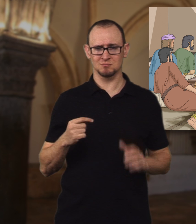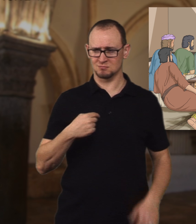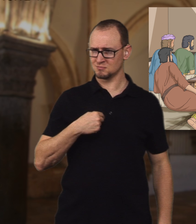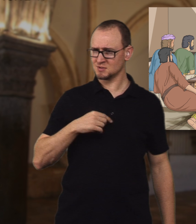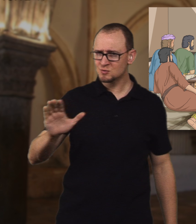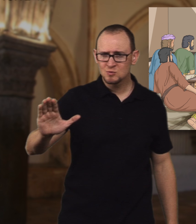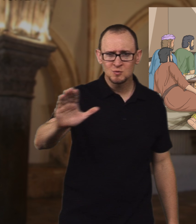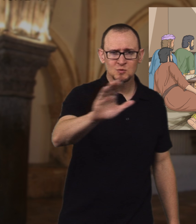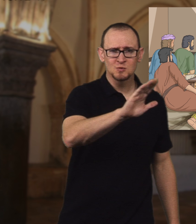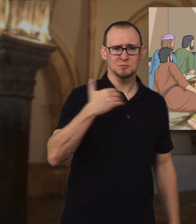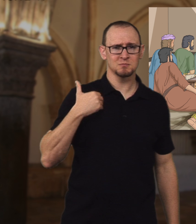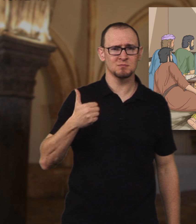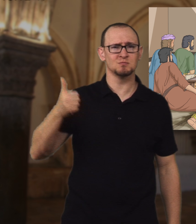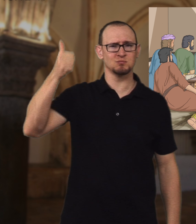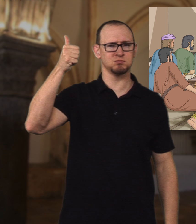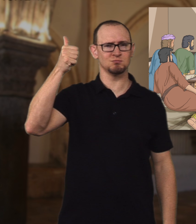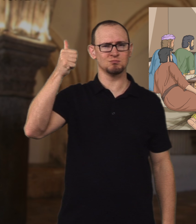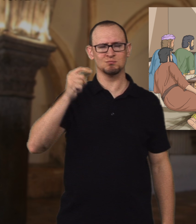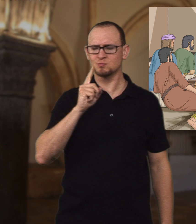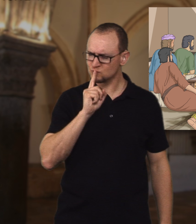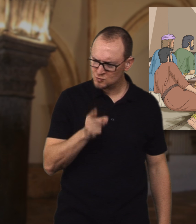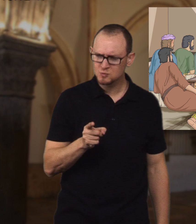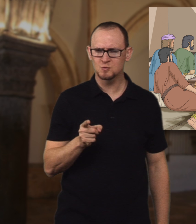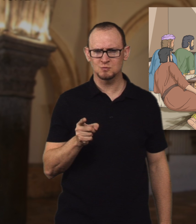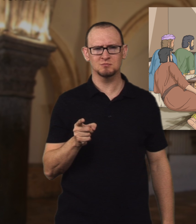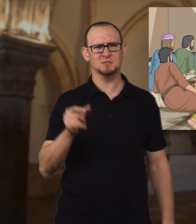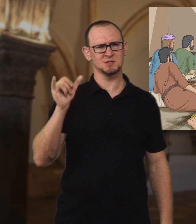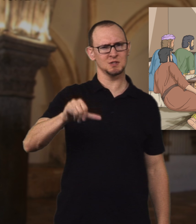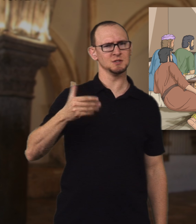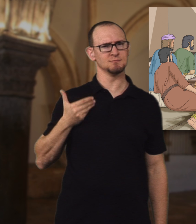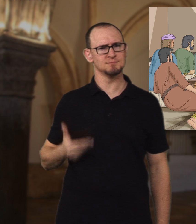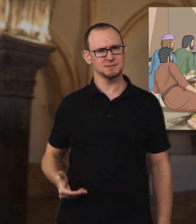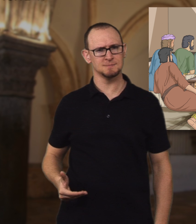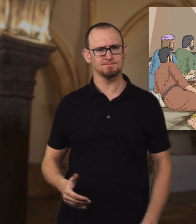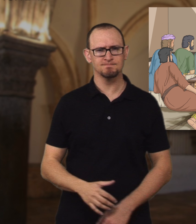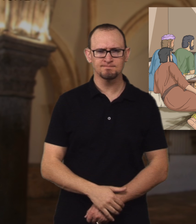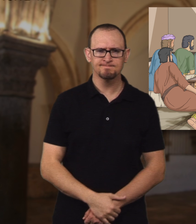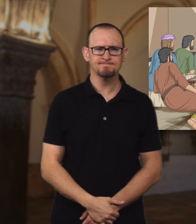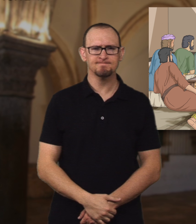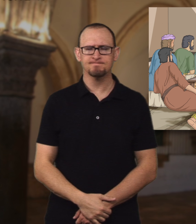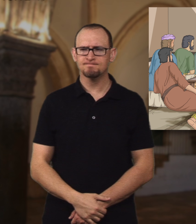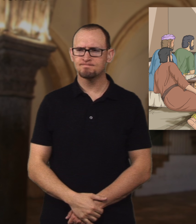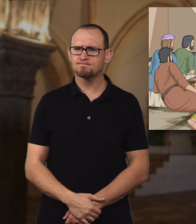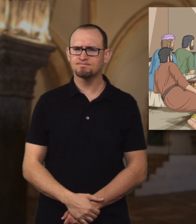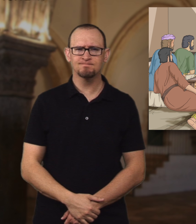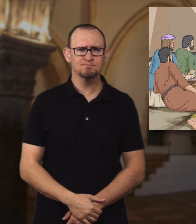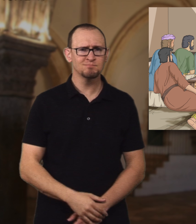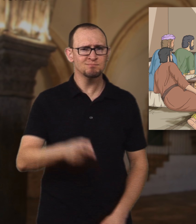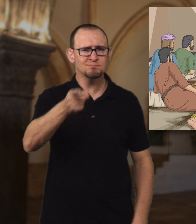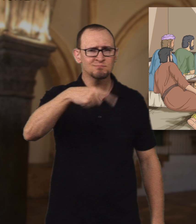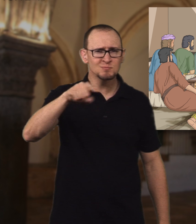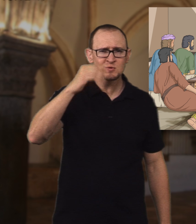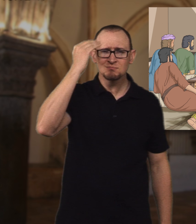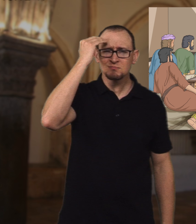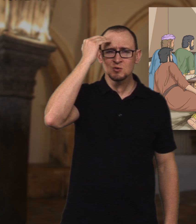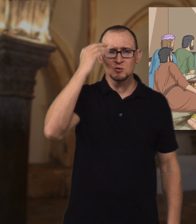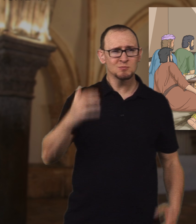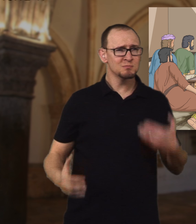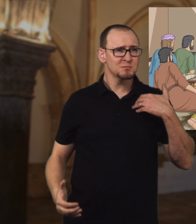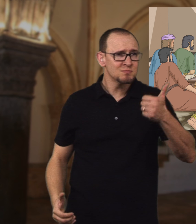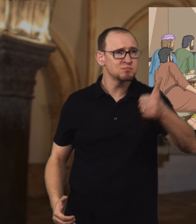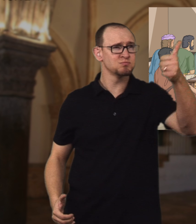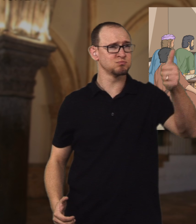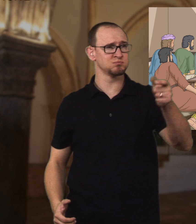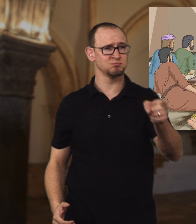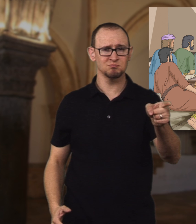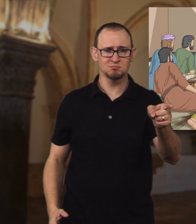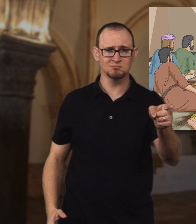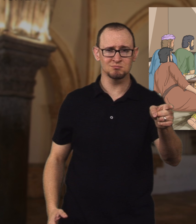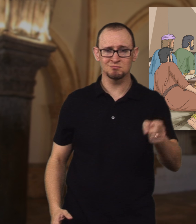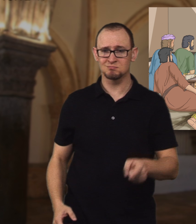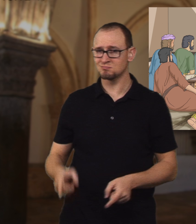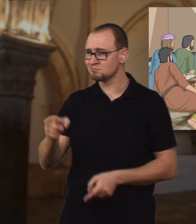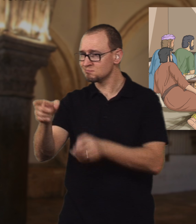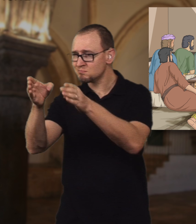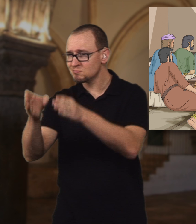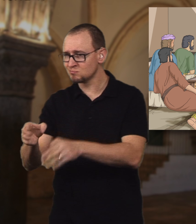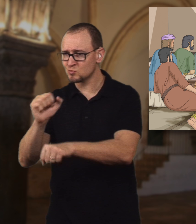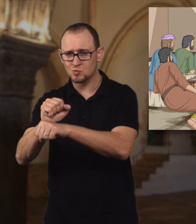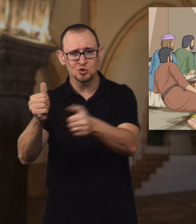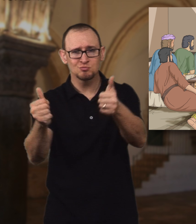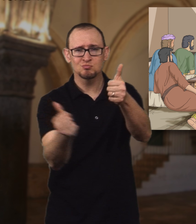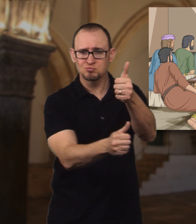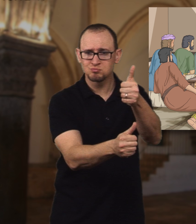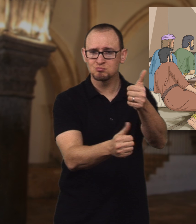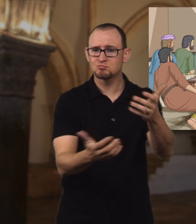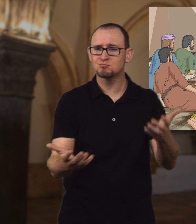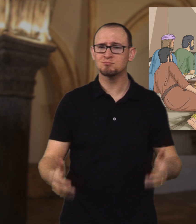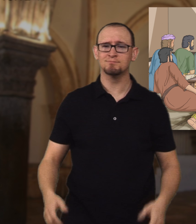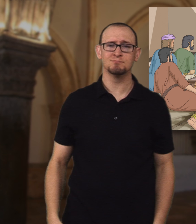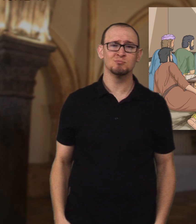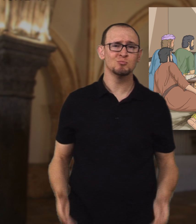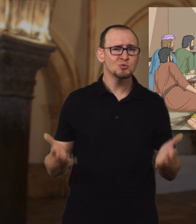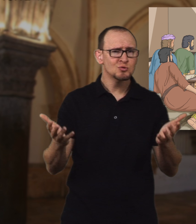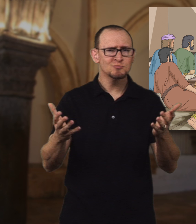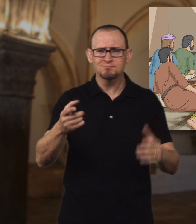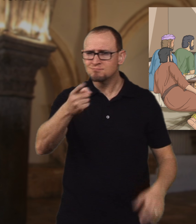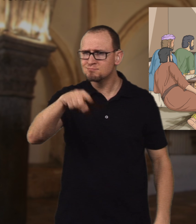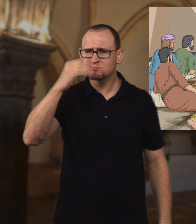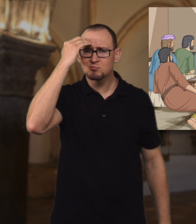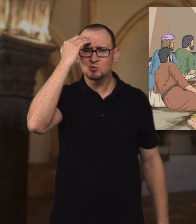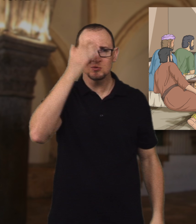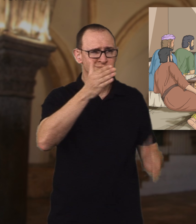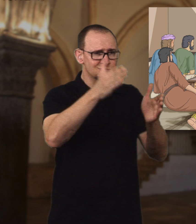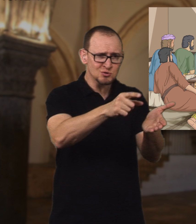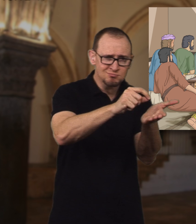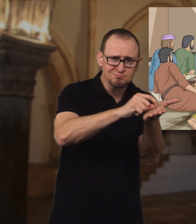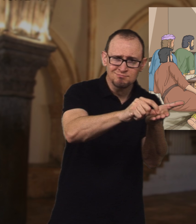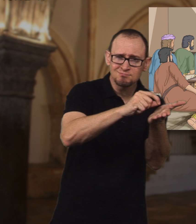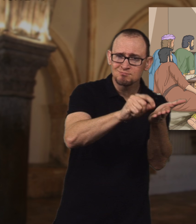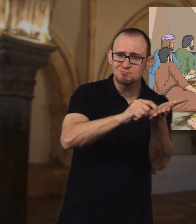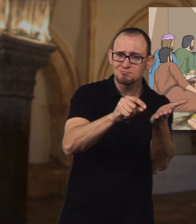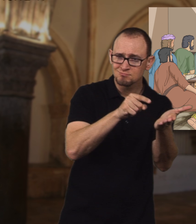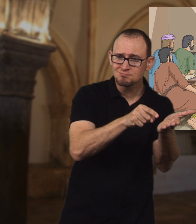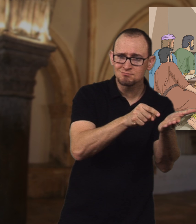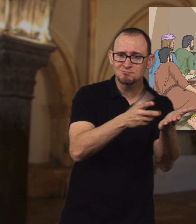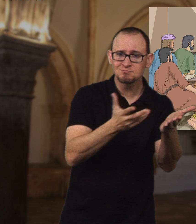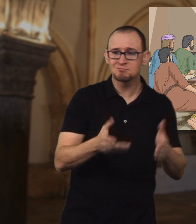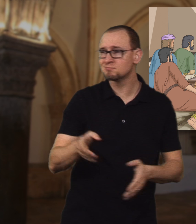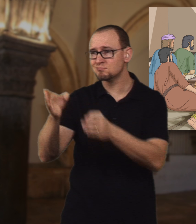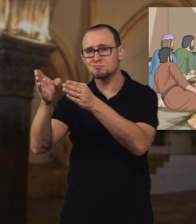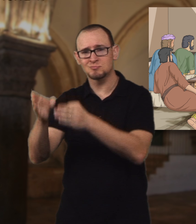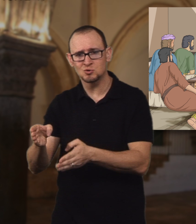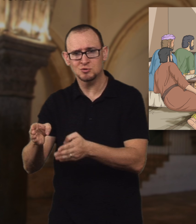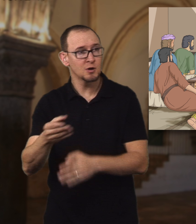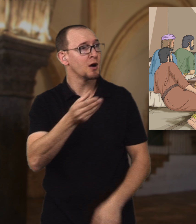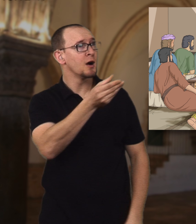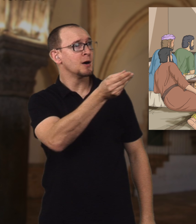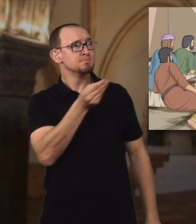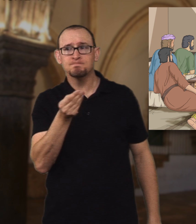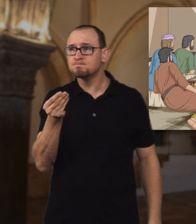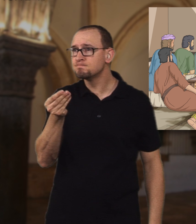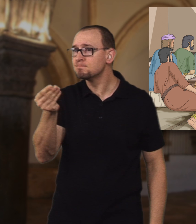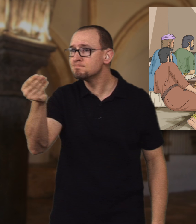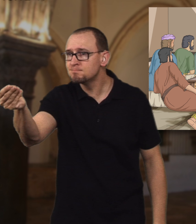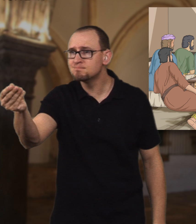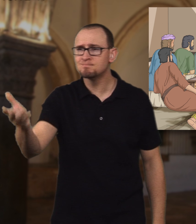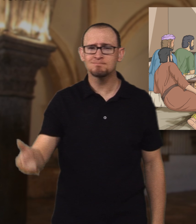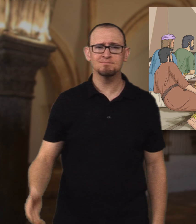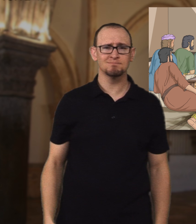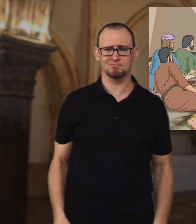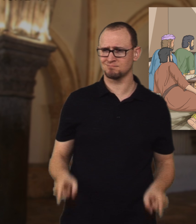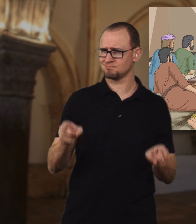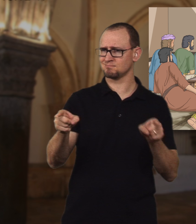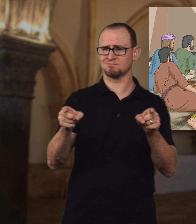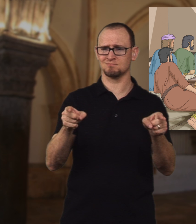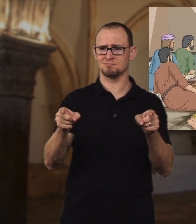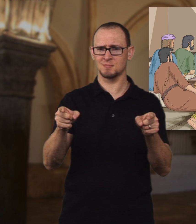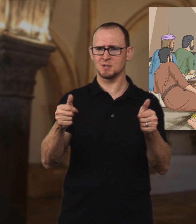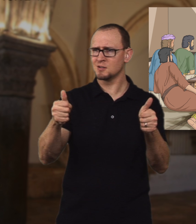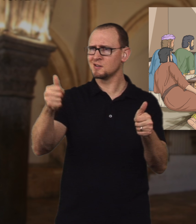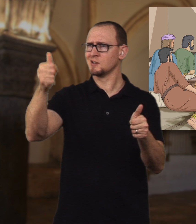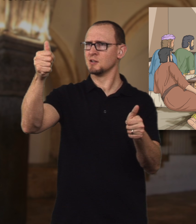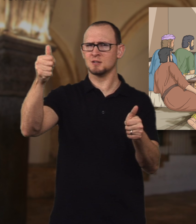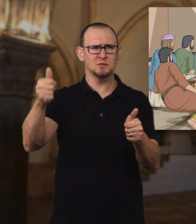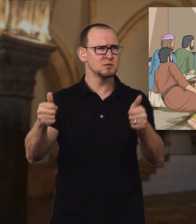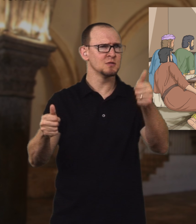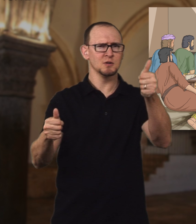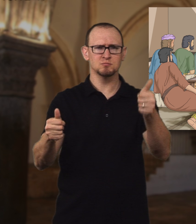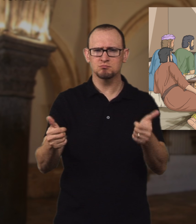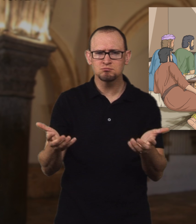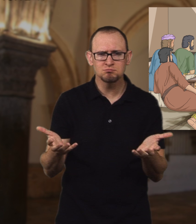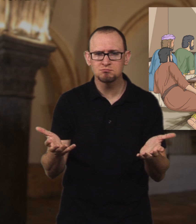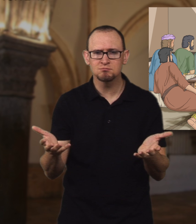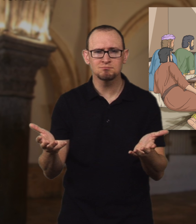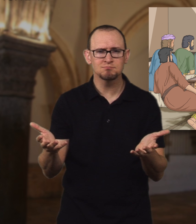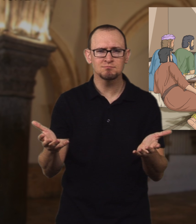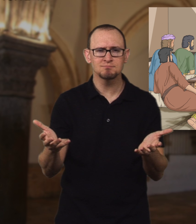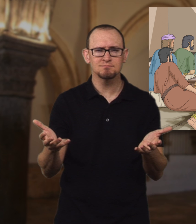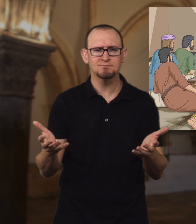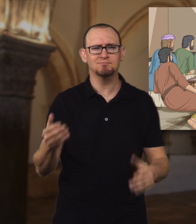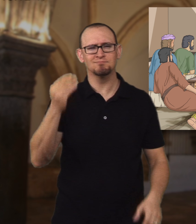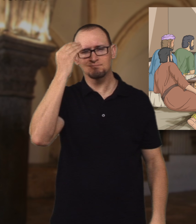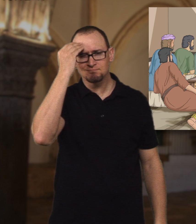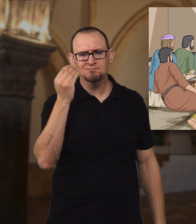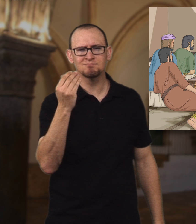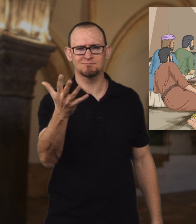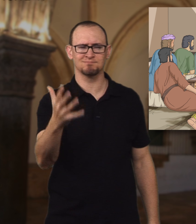So if I, your Lord and Teacher, have washed your feet, you also should wash one another’s feet.